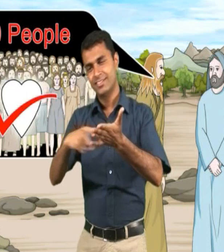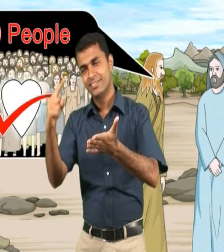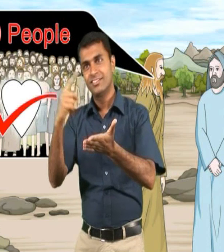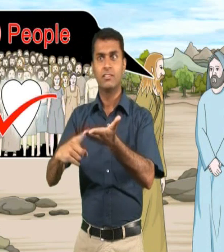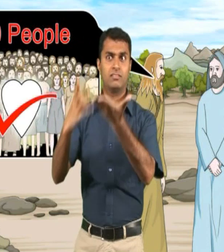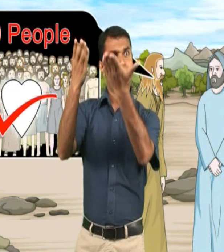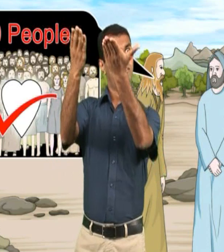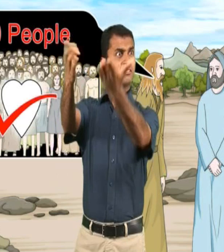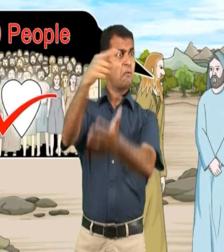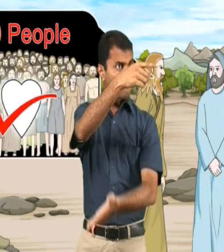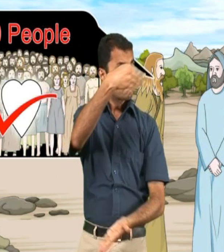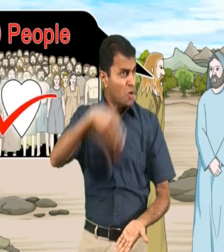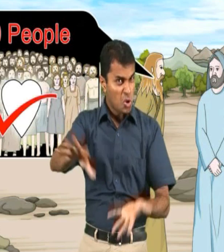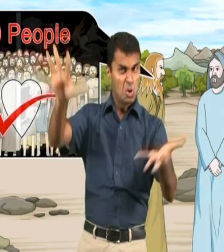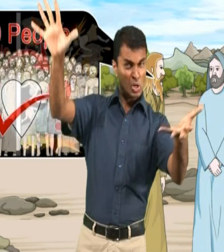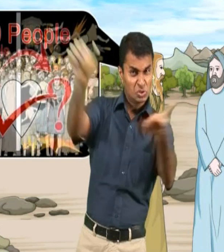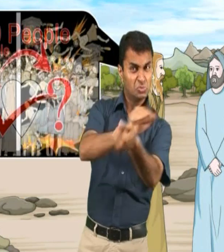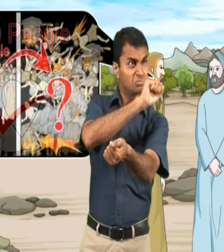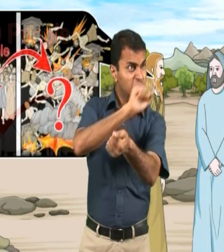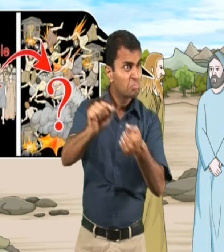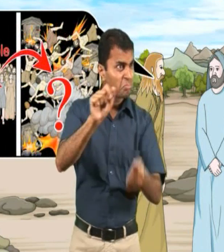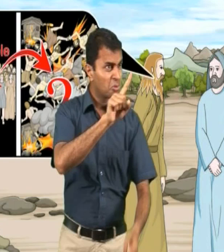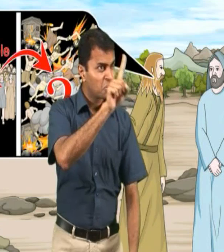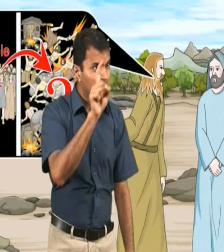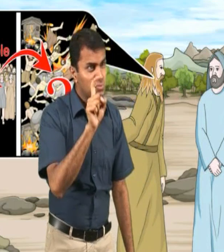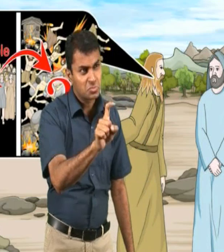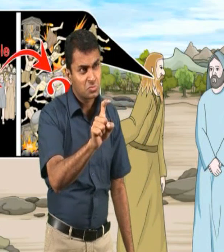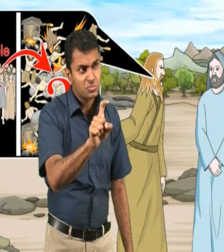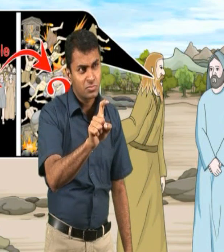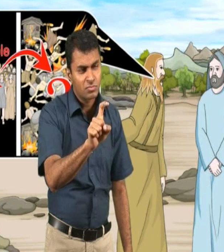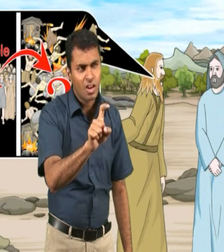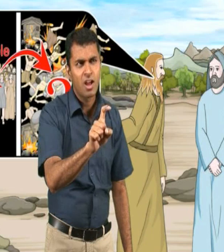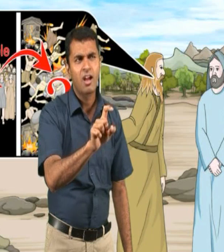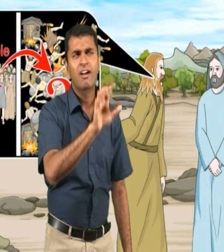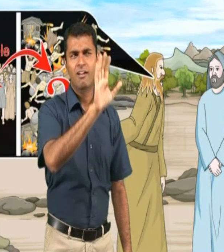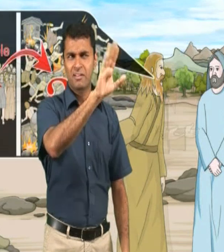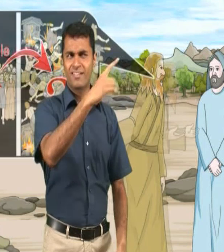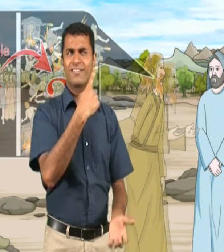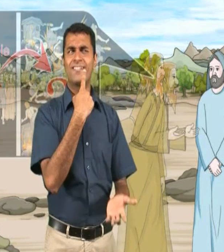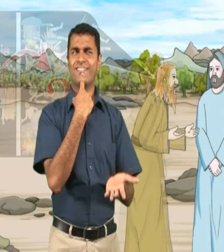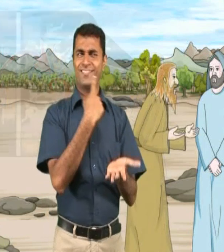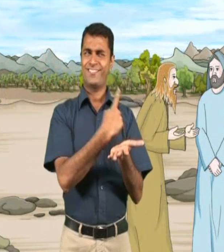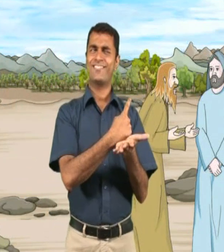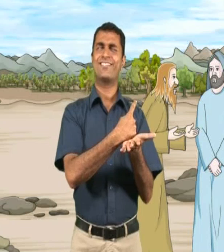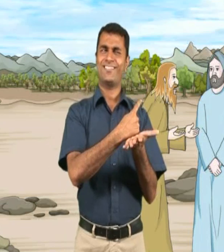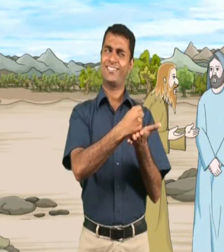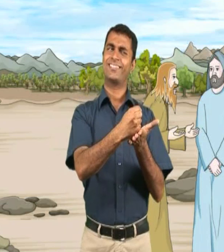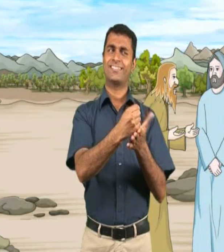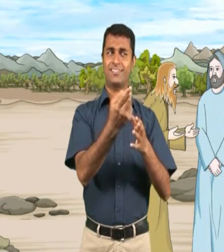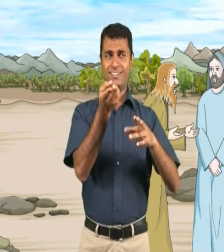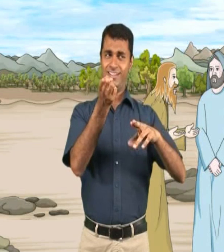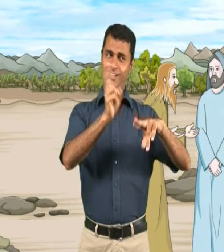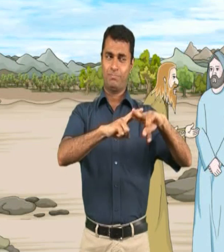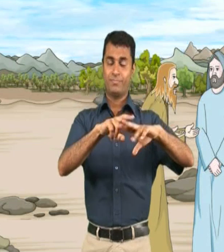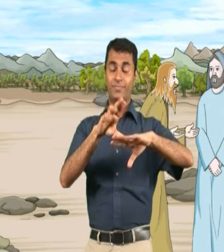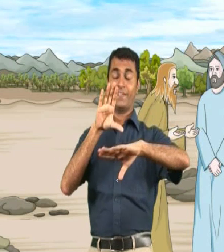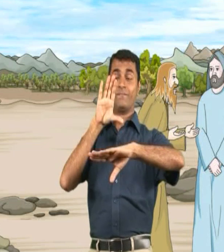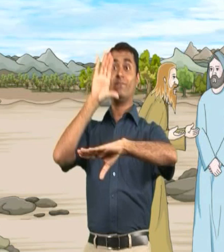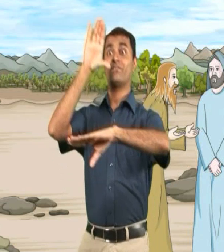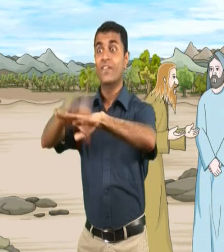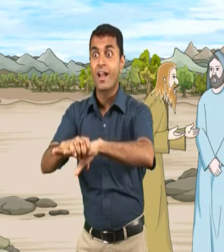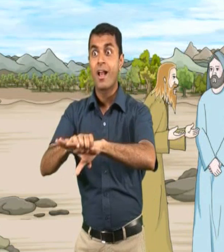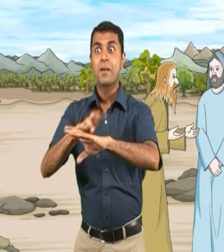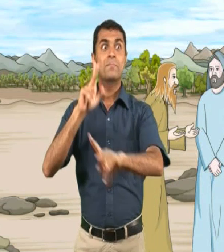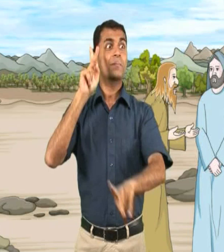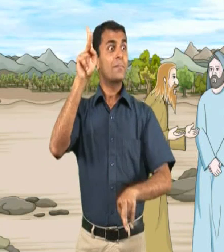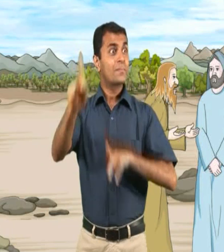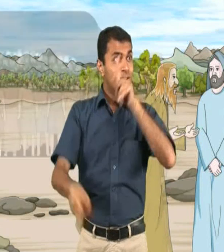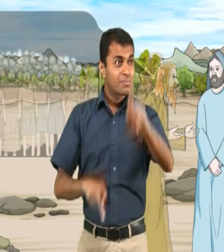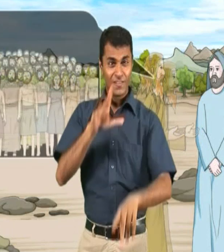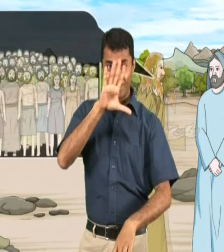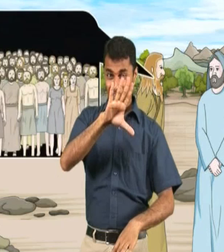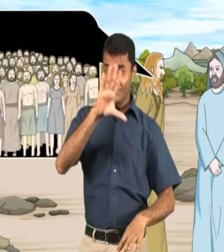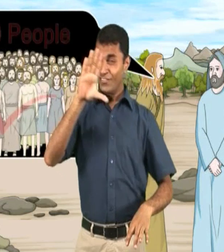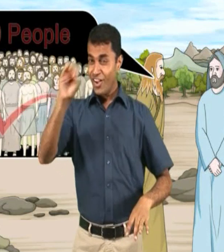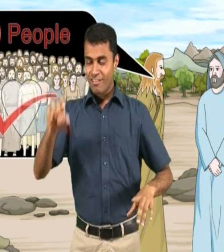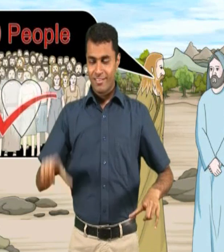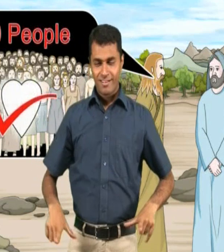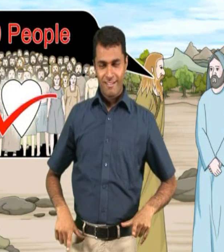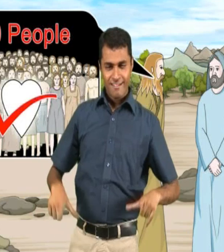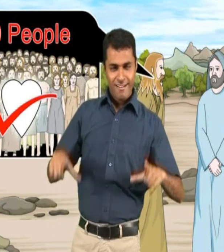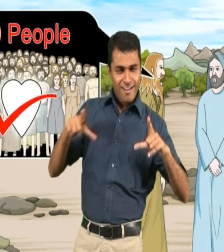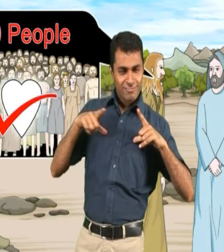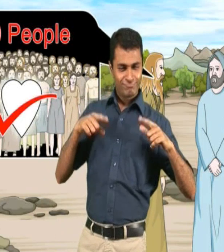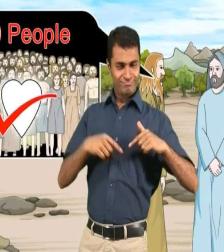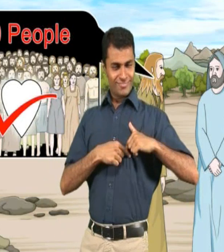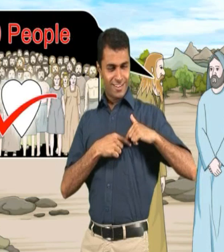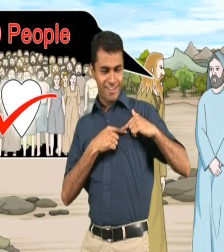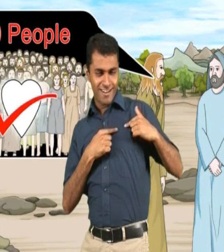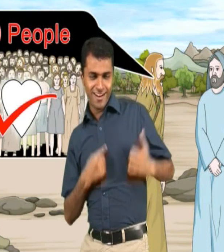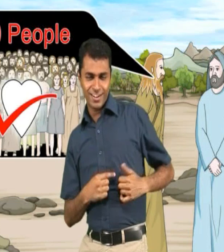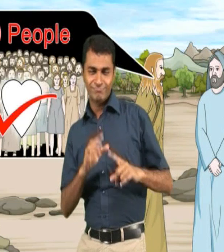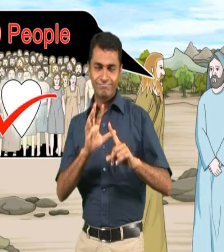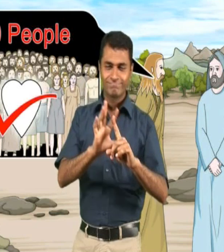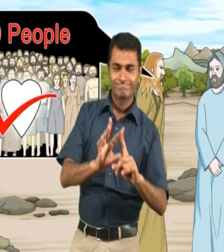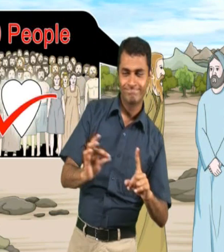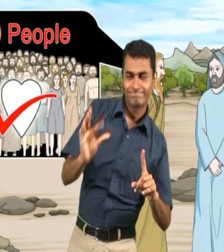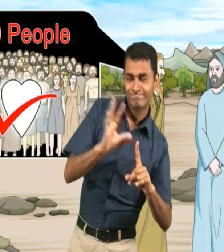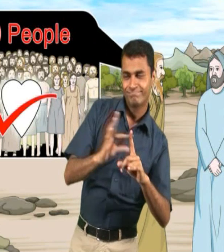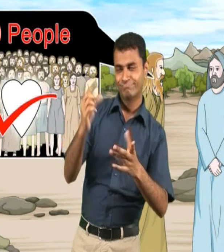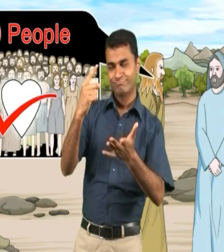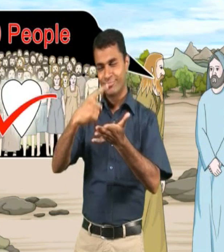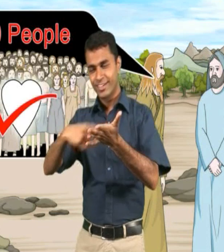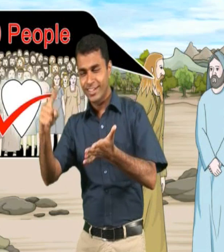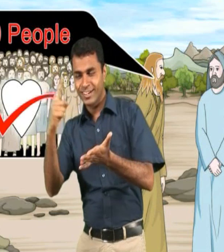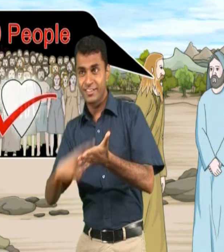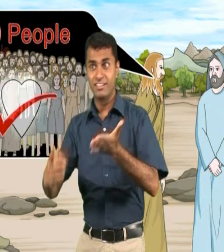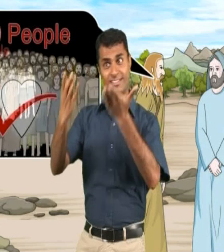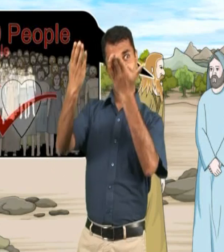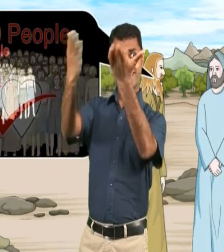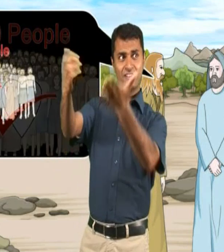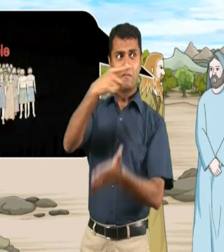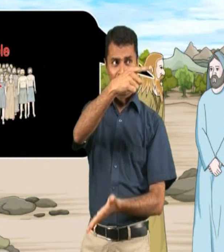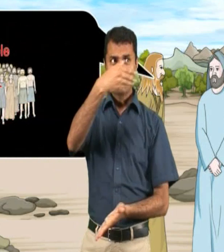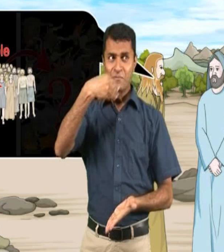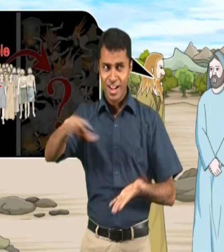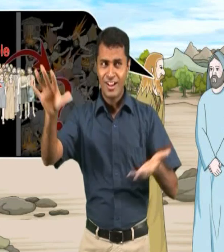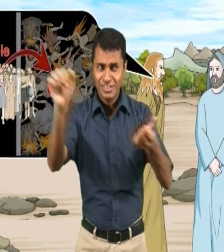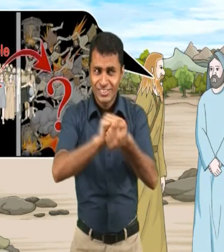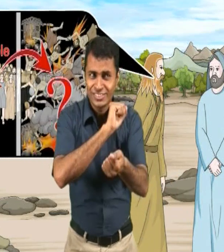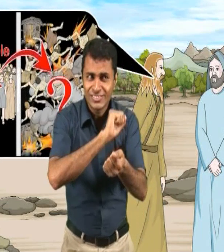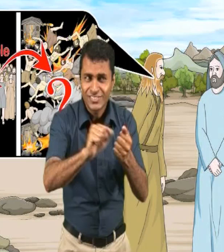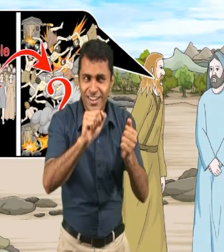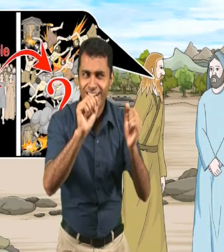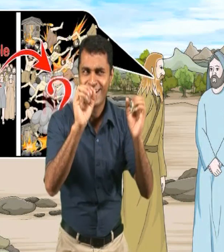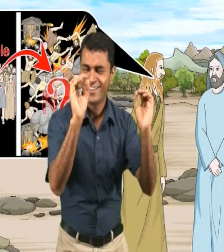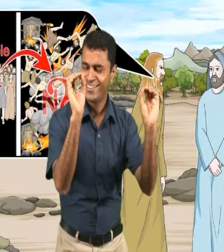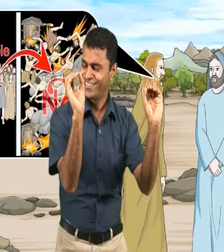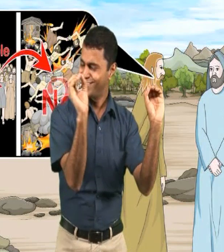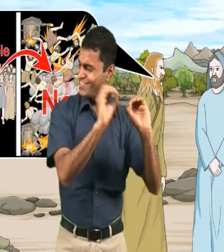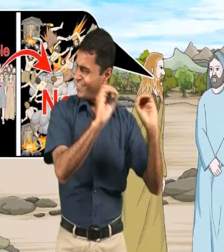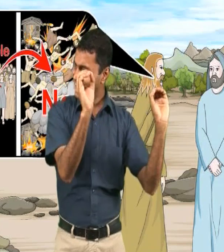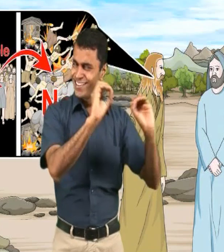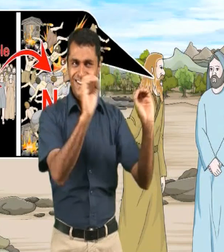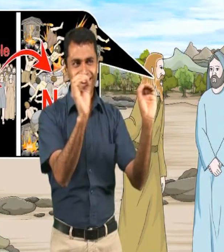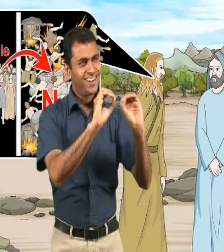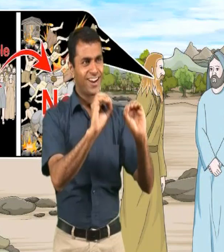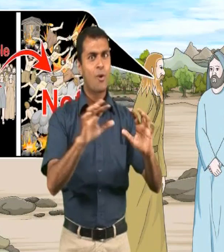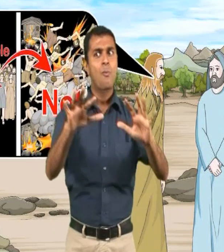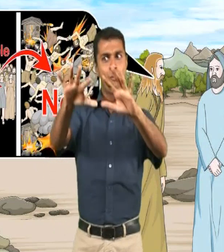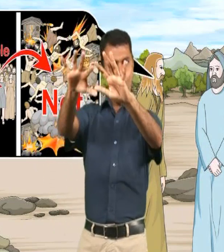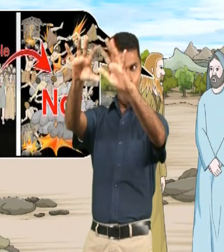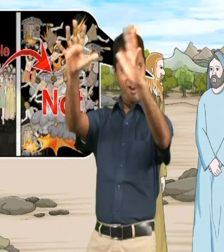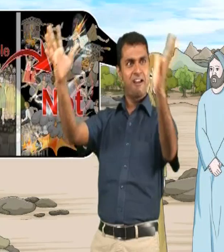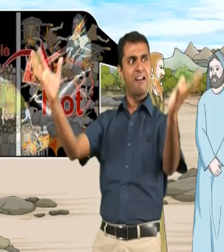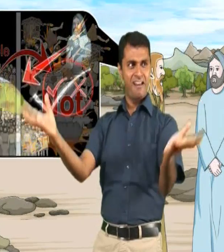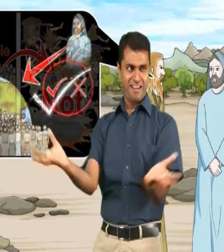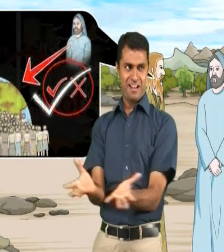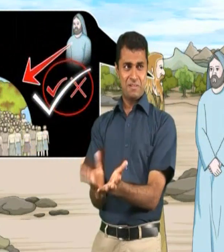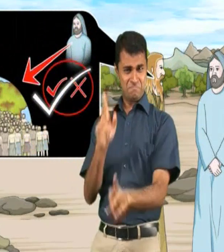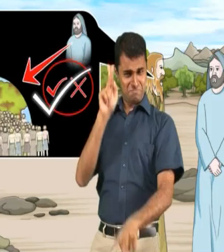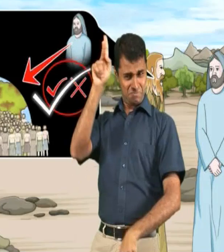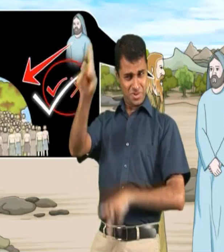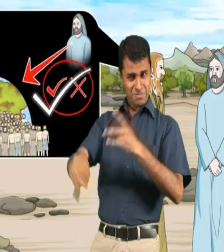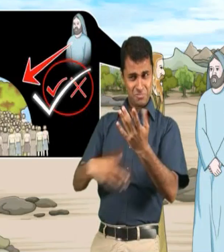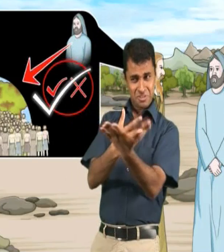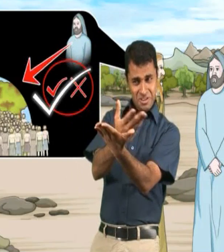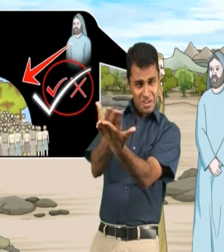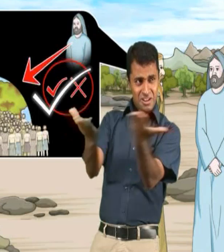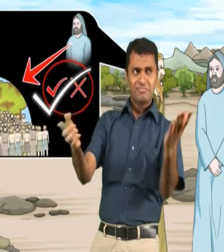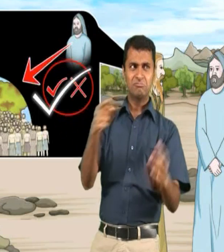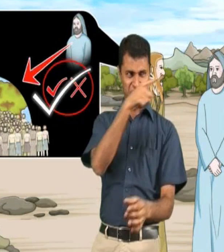Will You really sweep it away and not spare the place for the sake of the fifty righteous ones who are there?